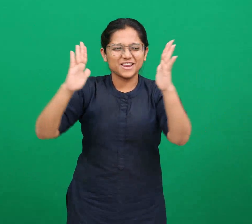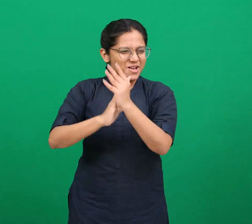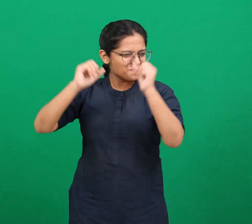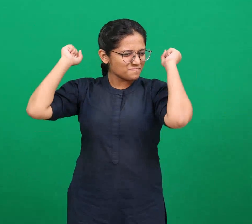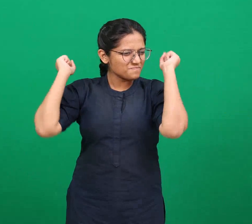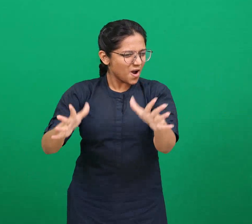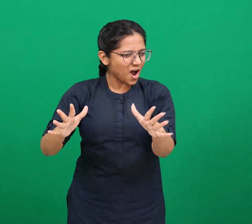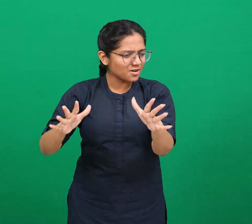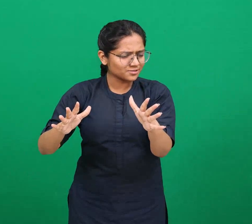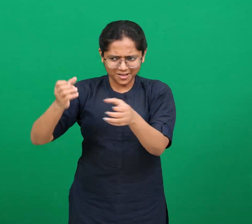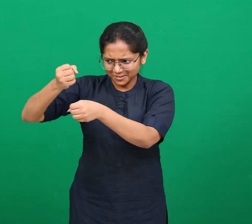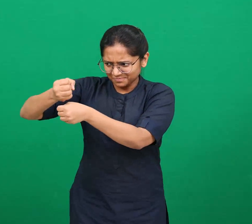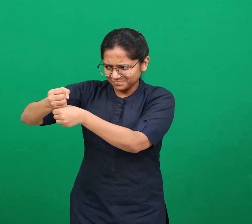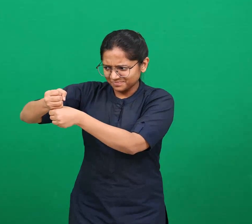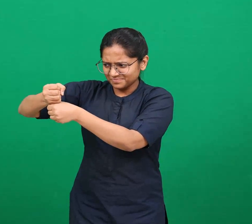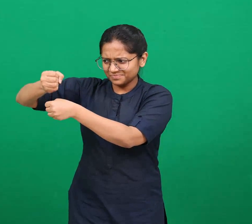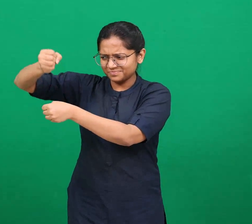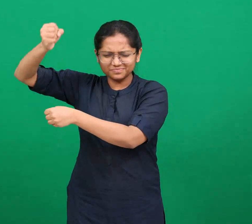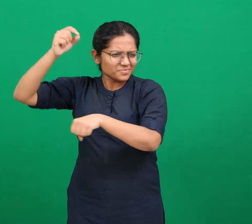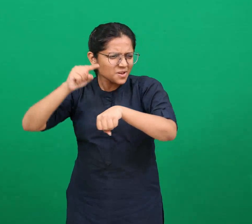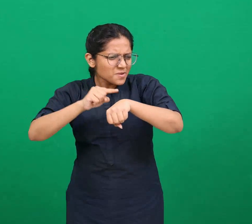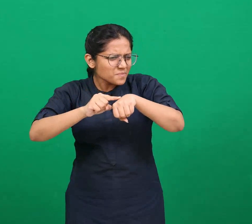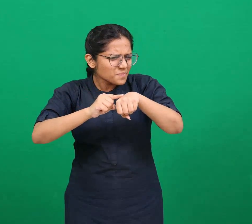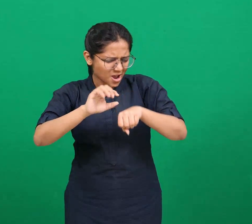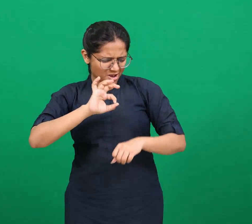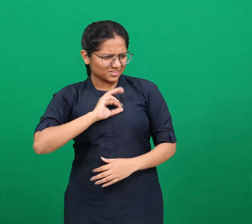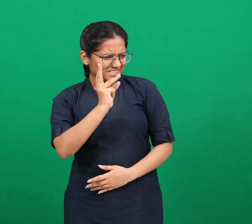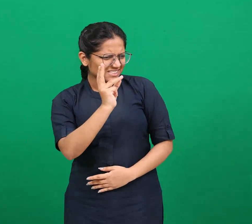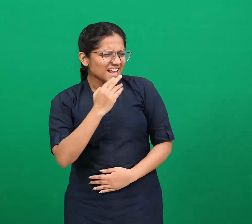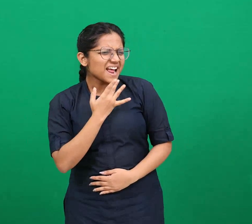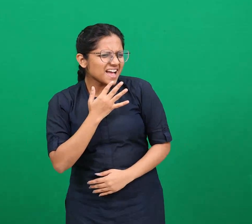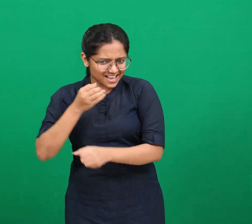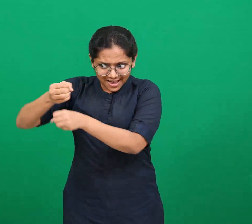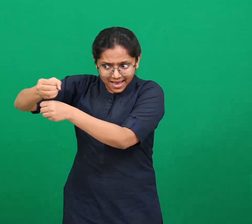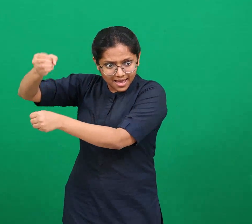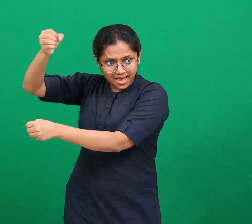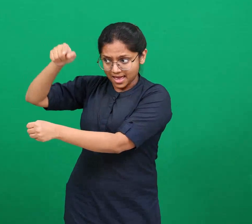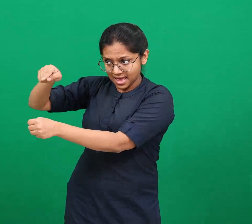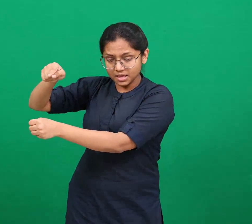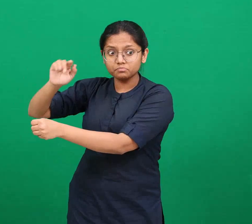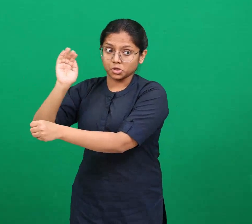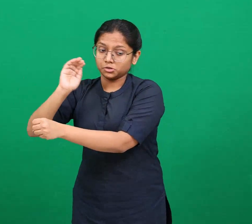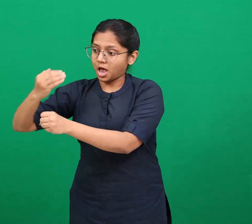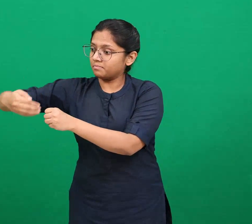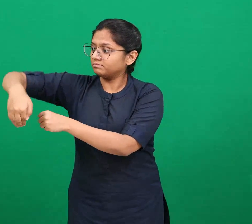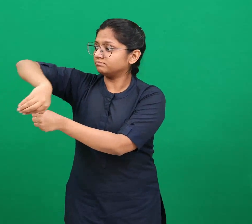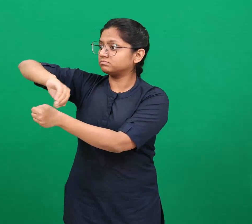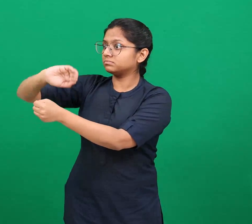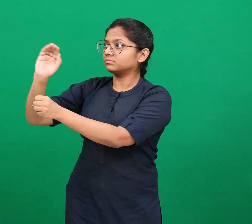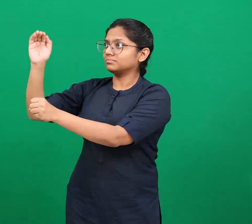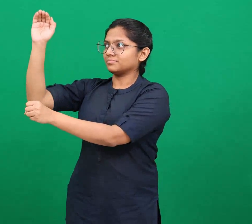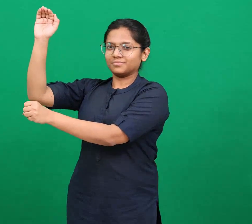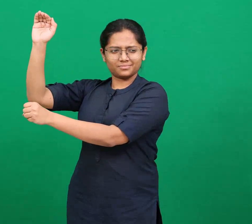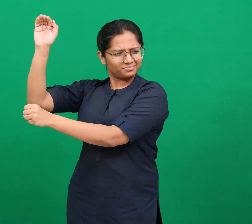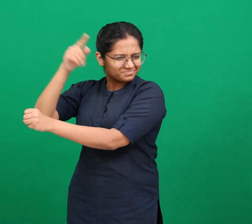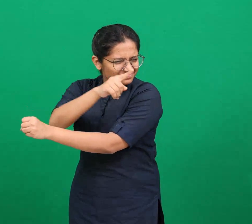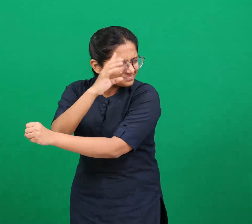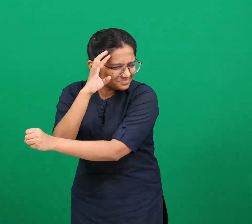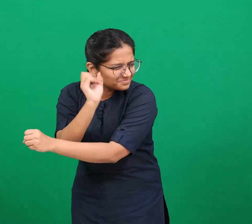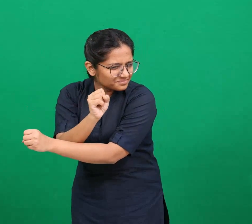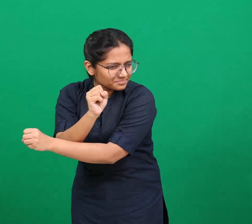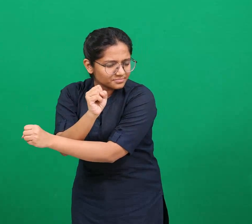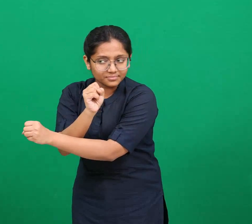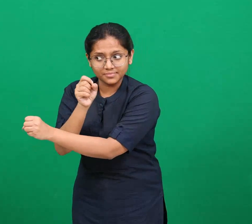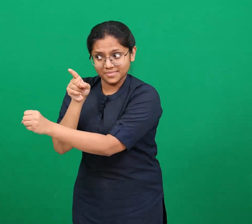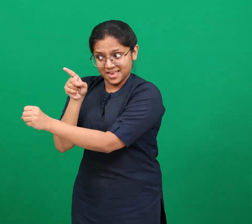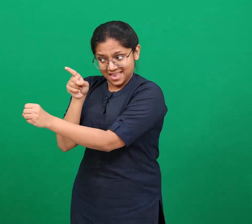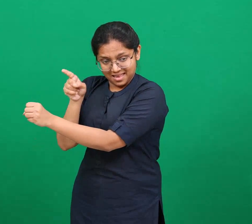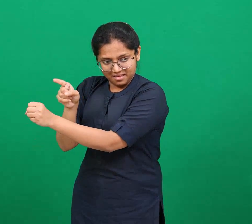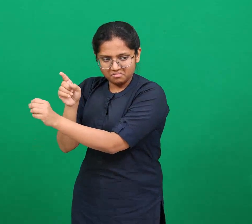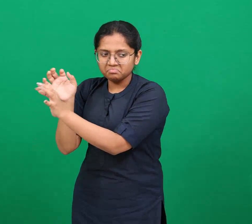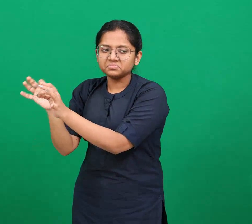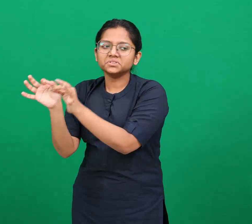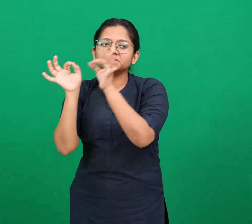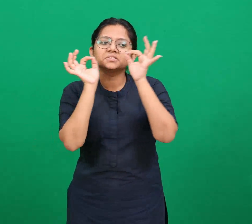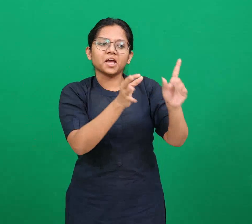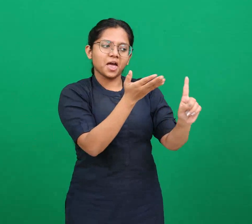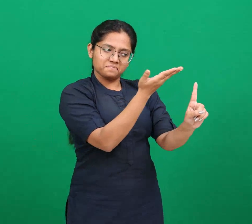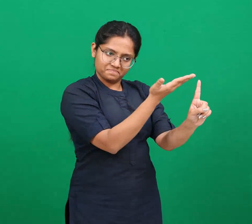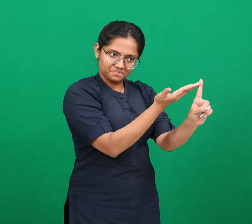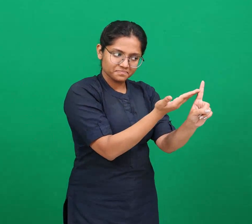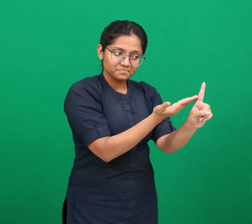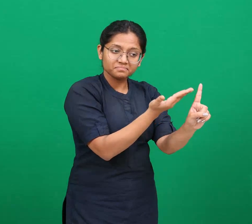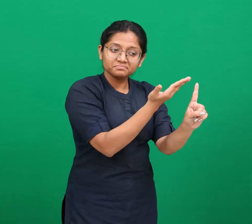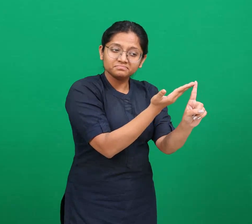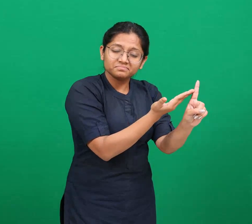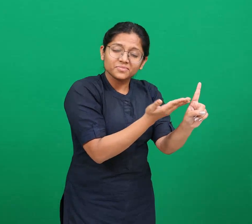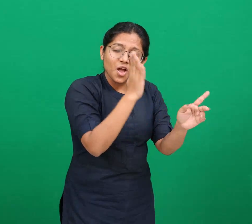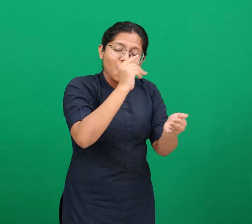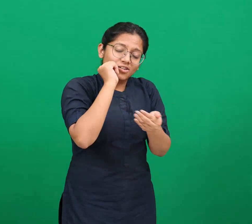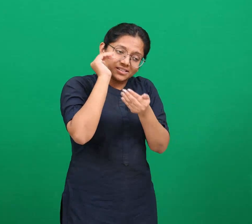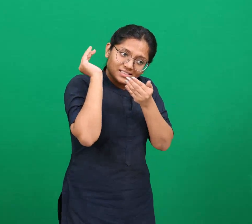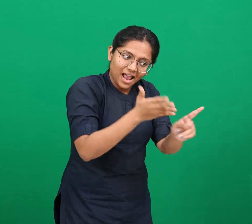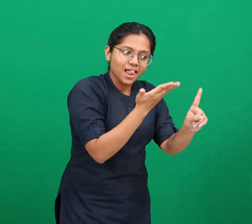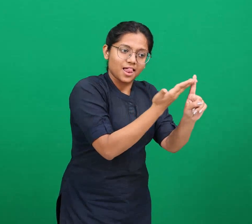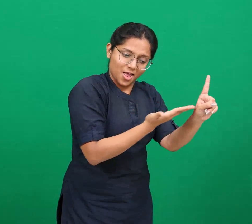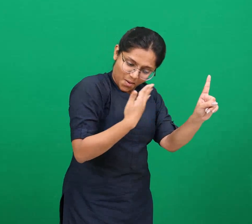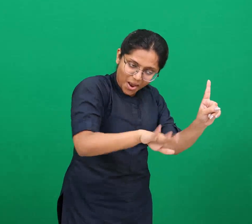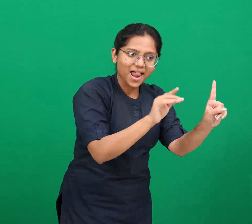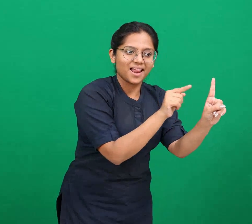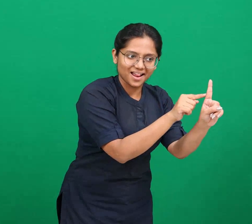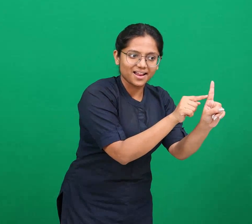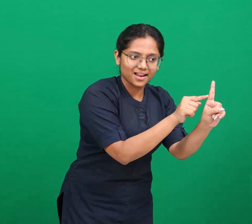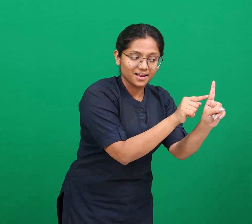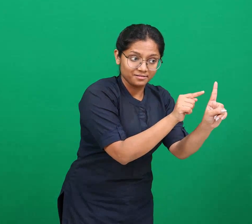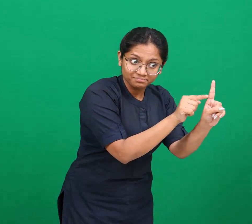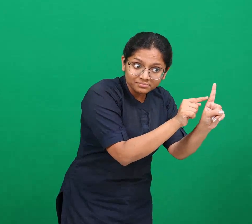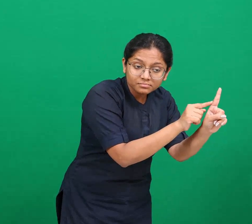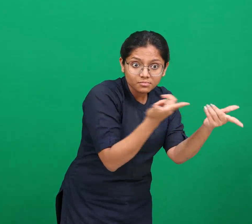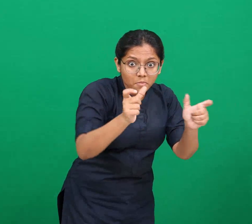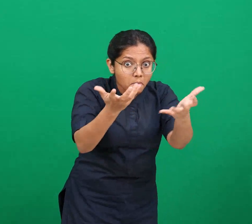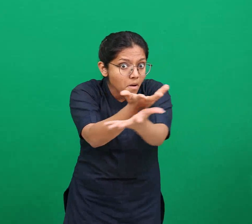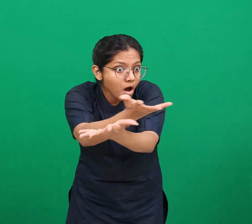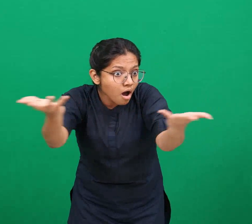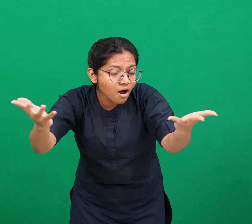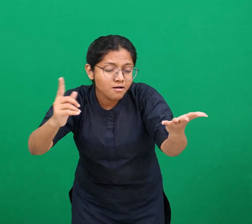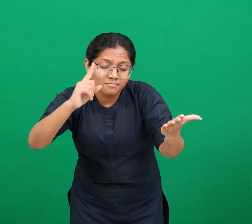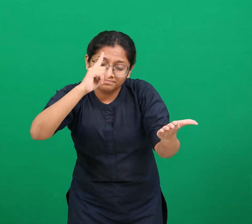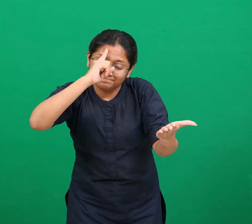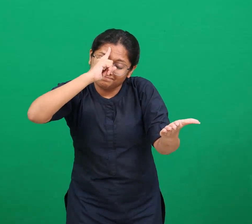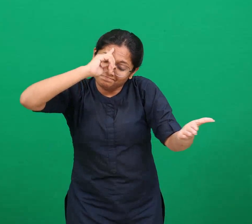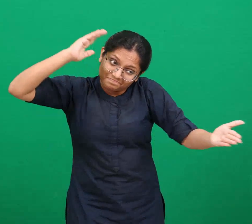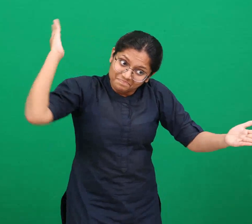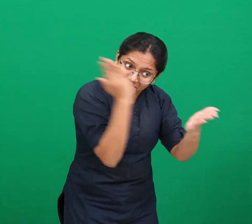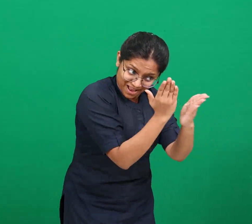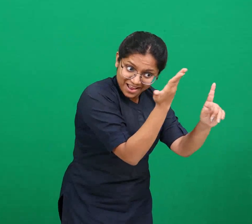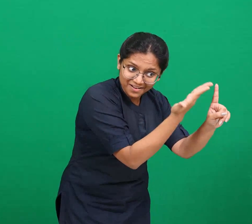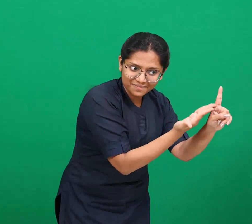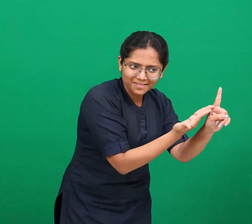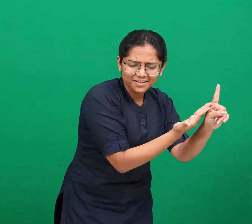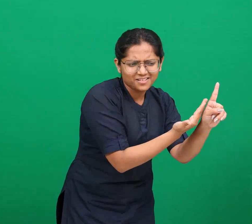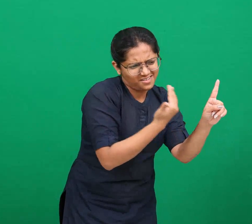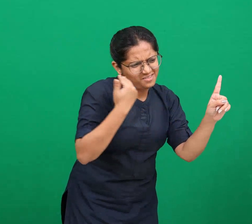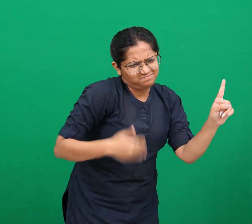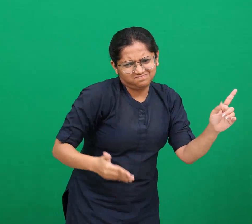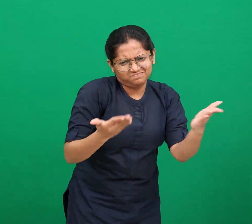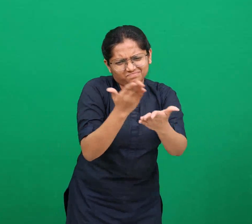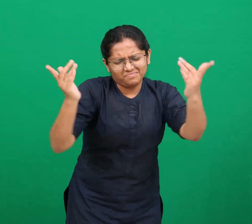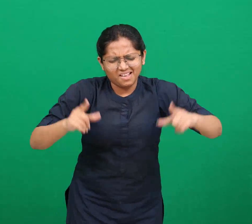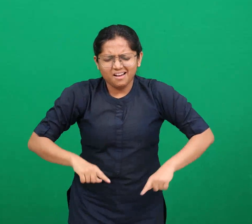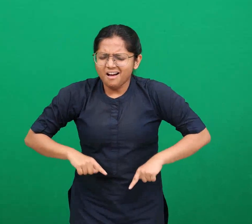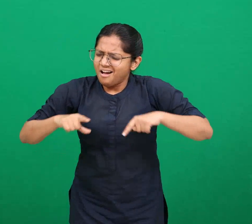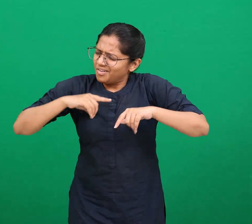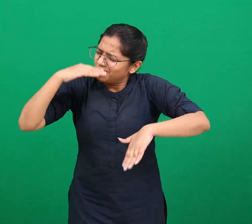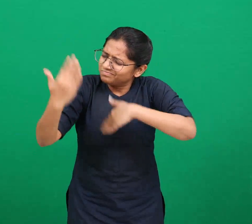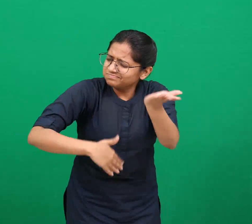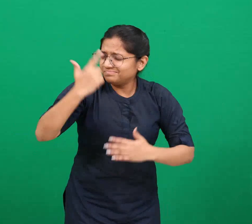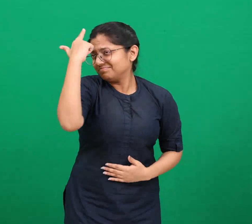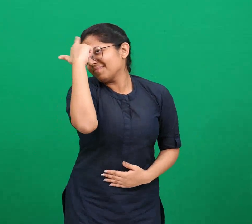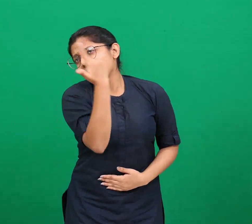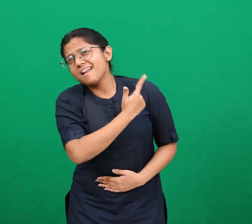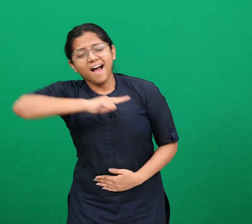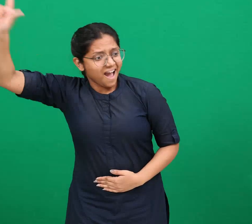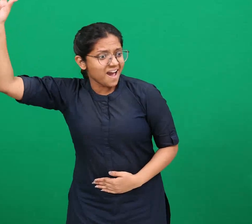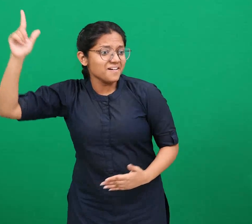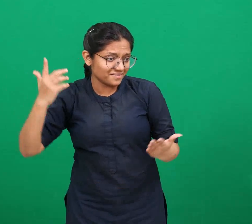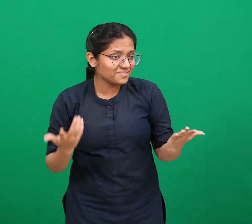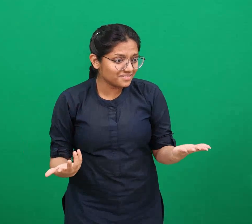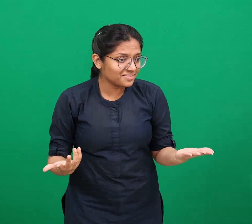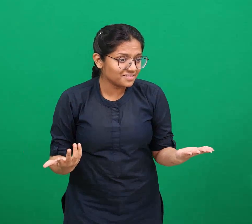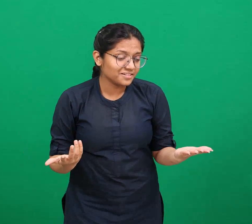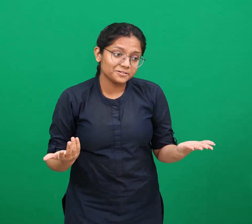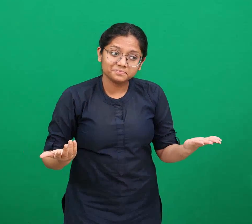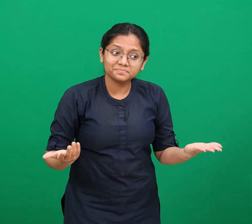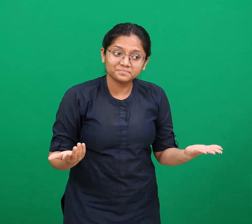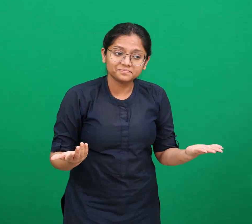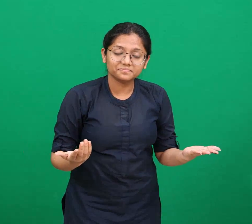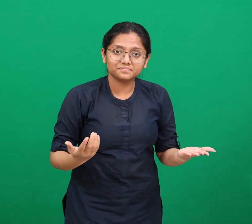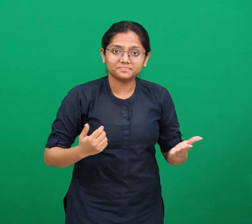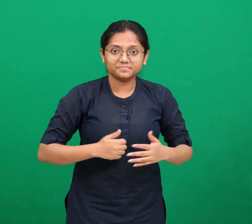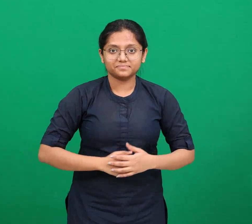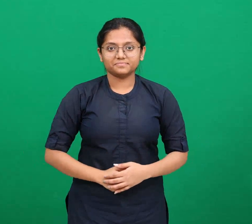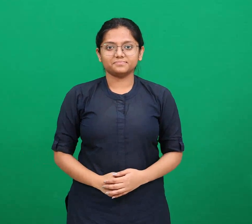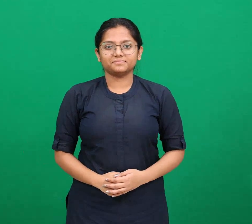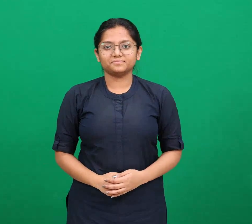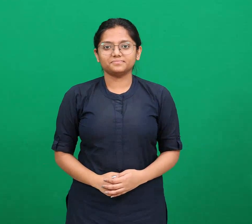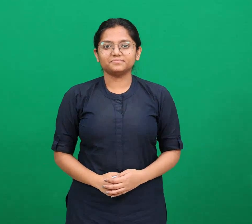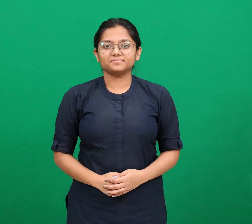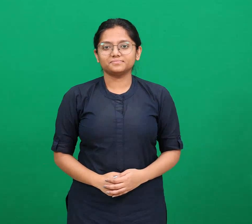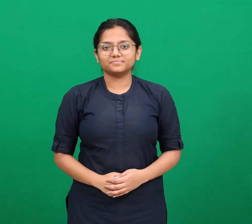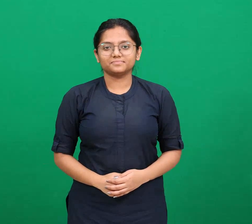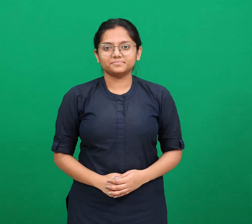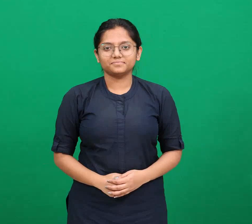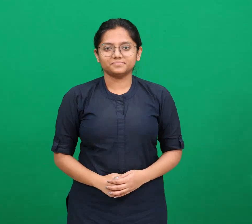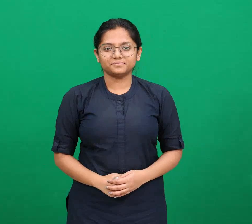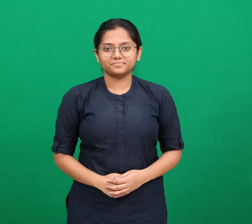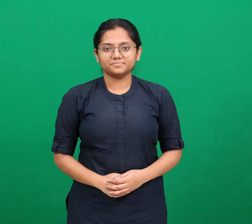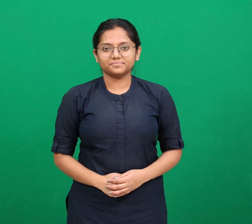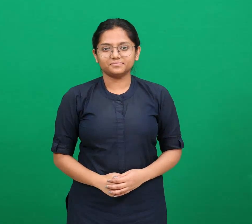Just as Moses lifted up the snake in the wilderness, so the Son of Man must be lifted up, that everyone who believes in Him may have eternal life.